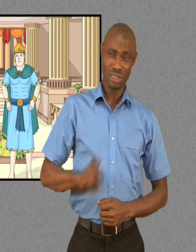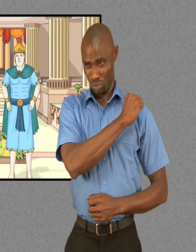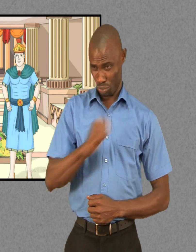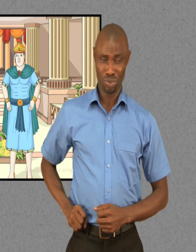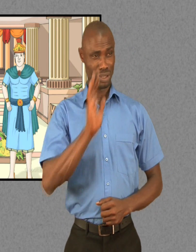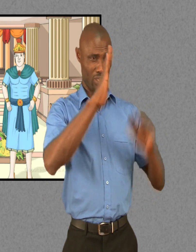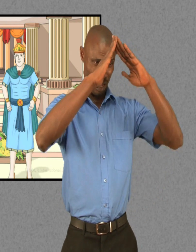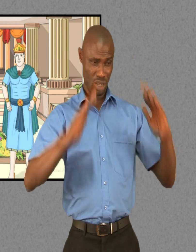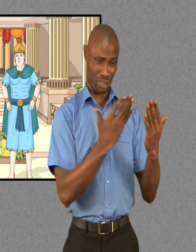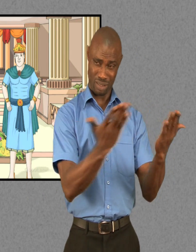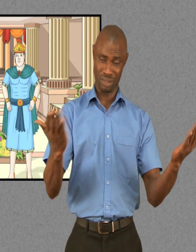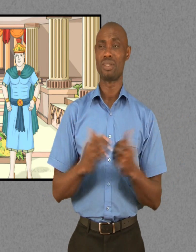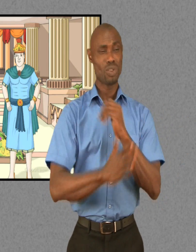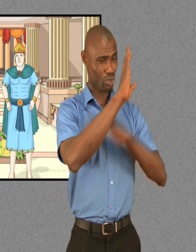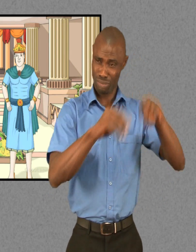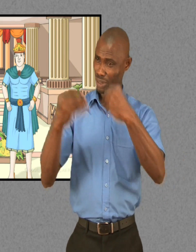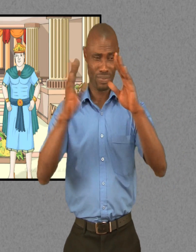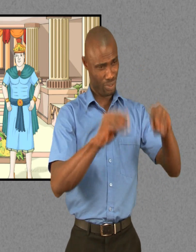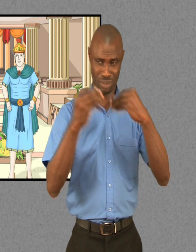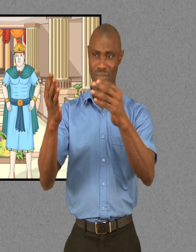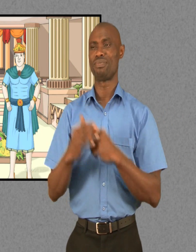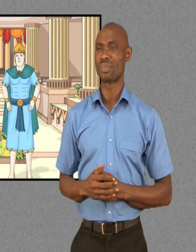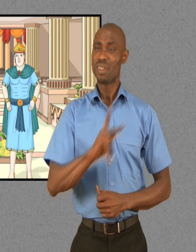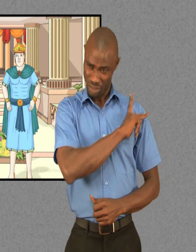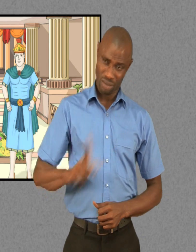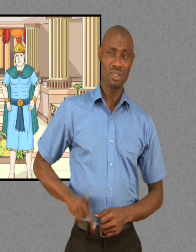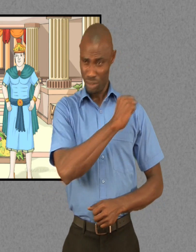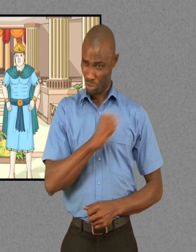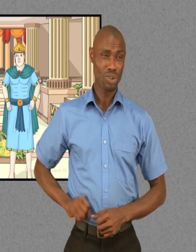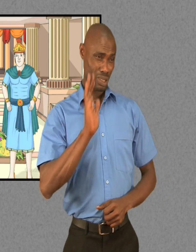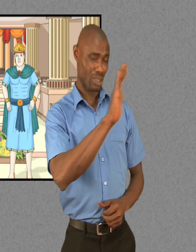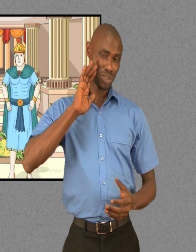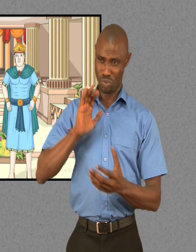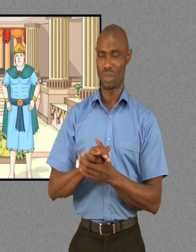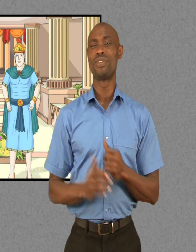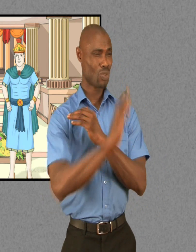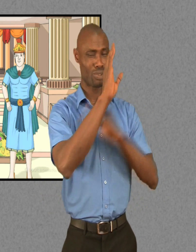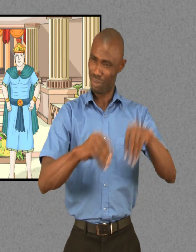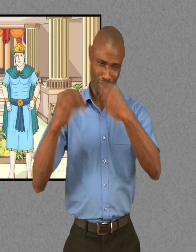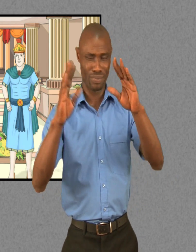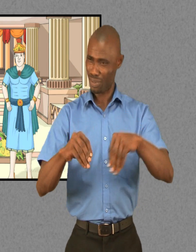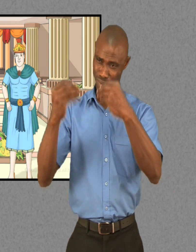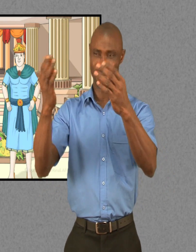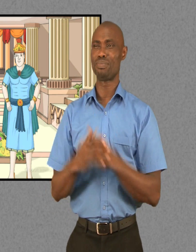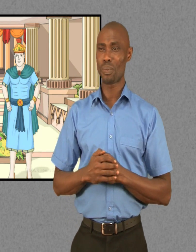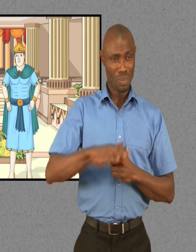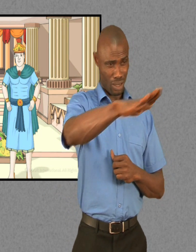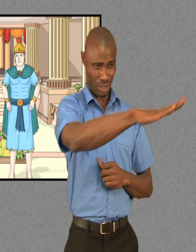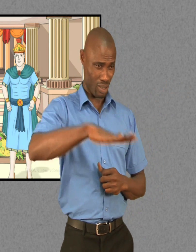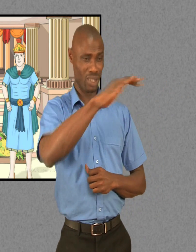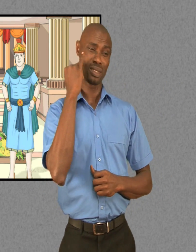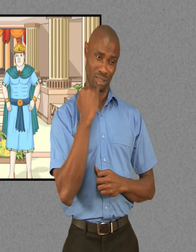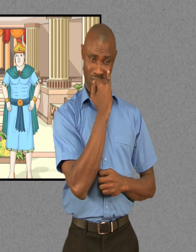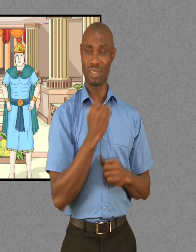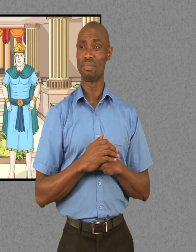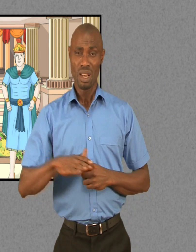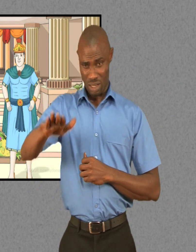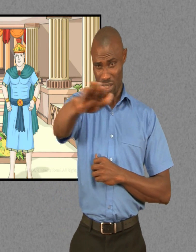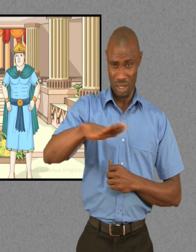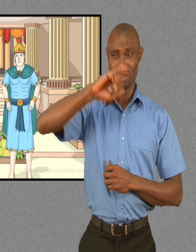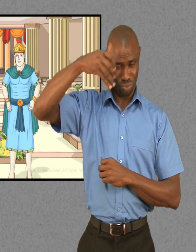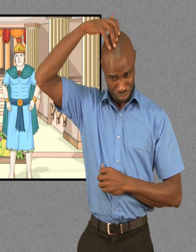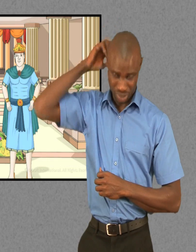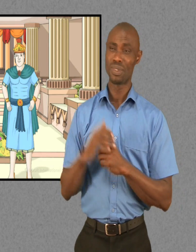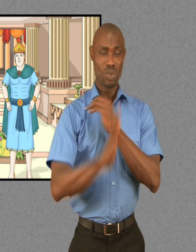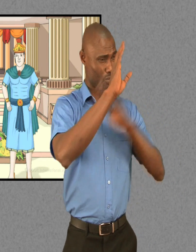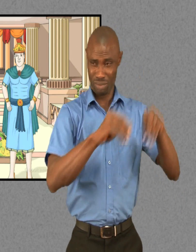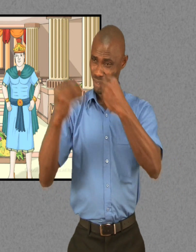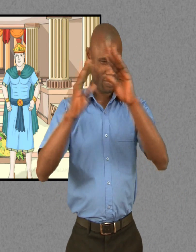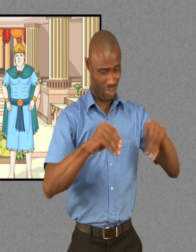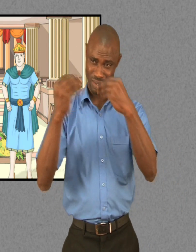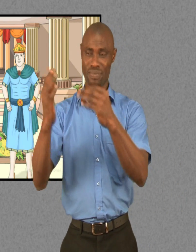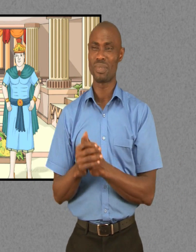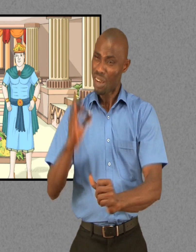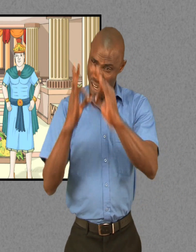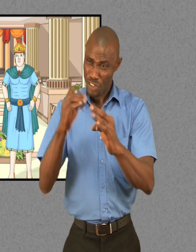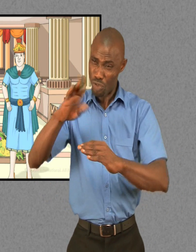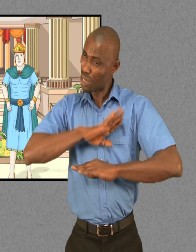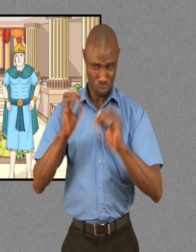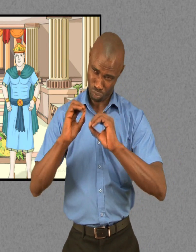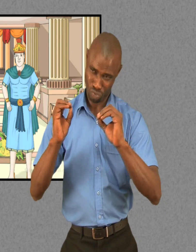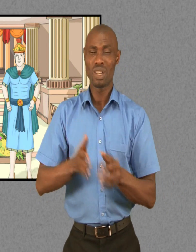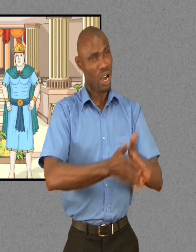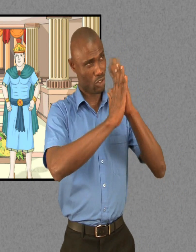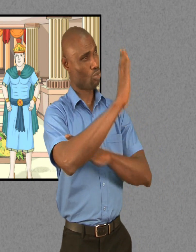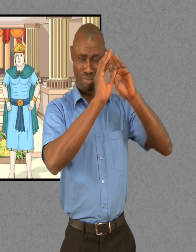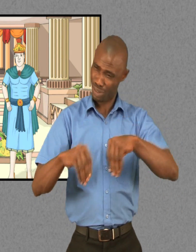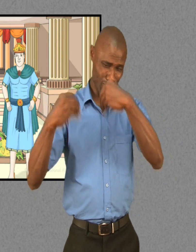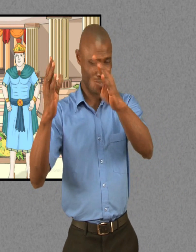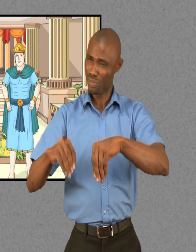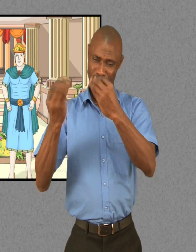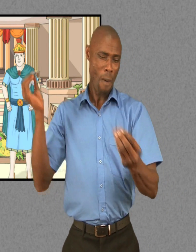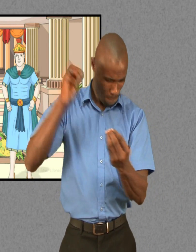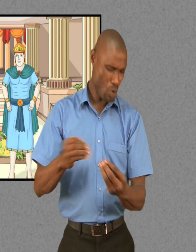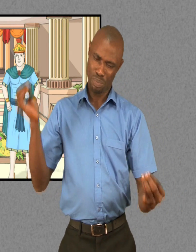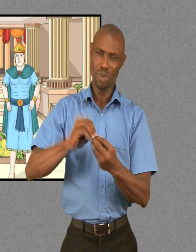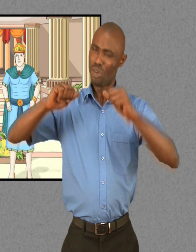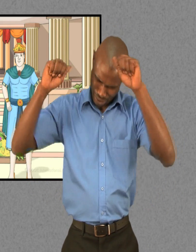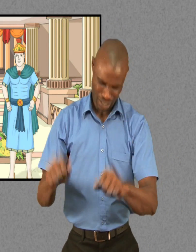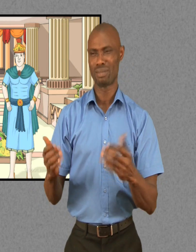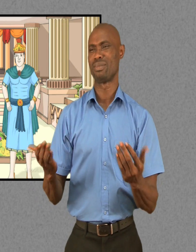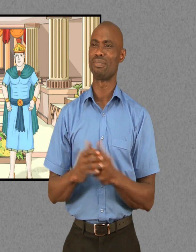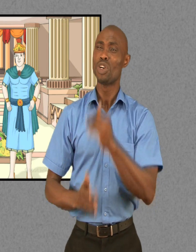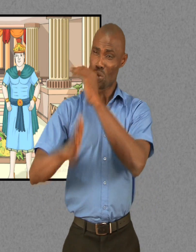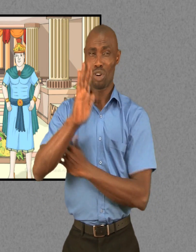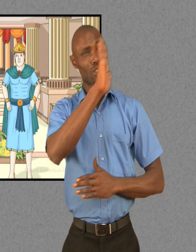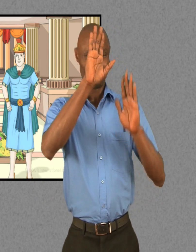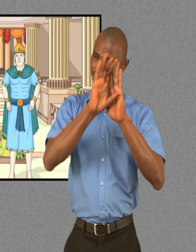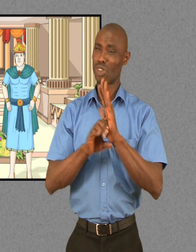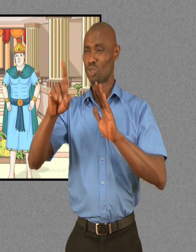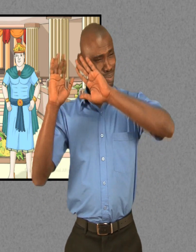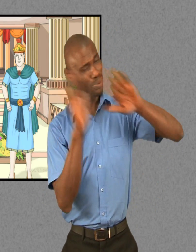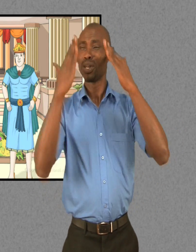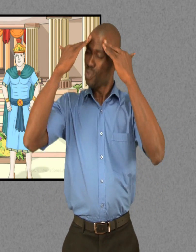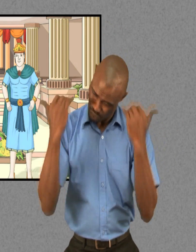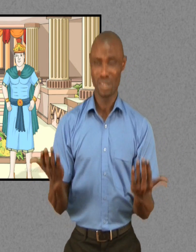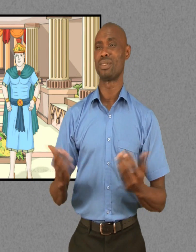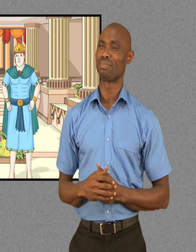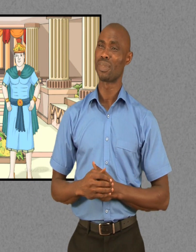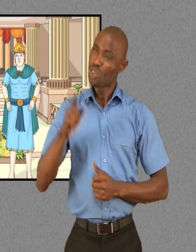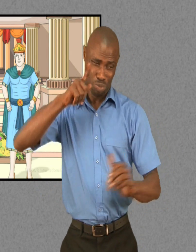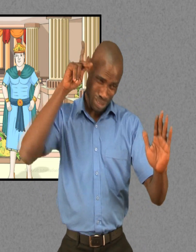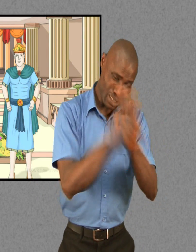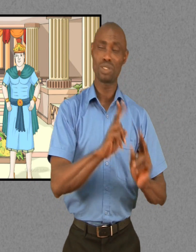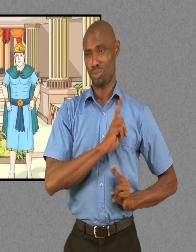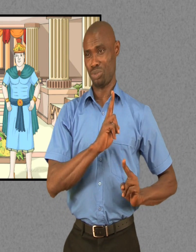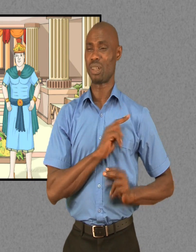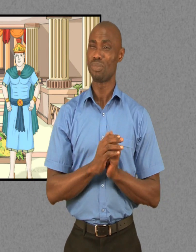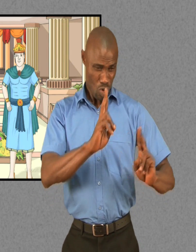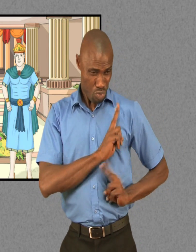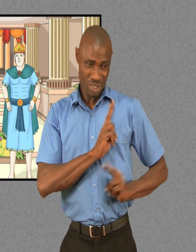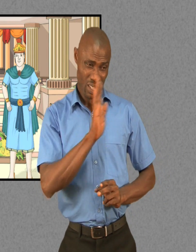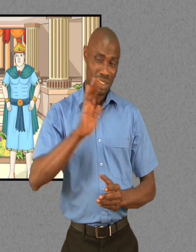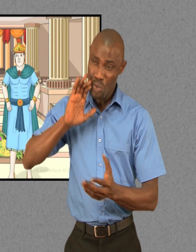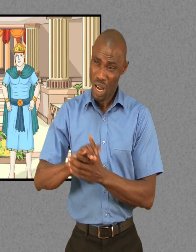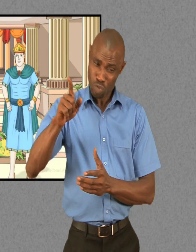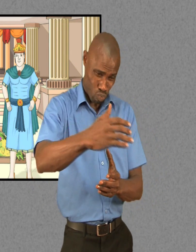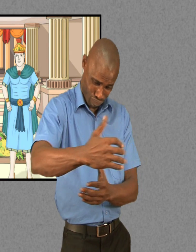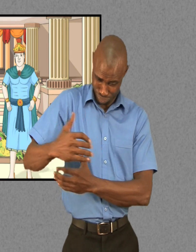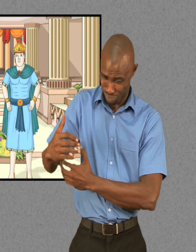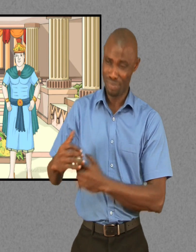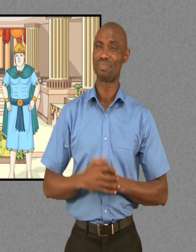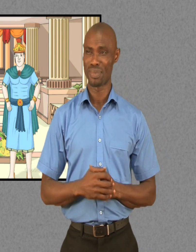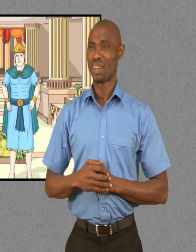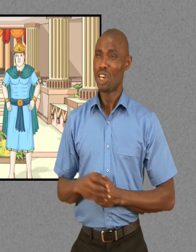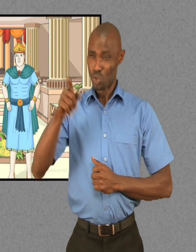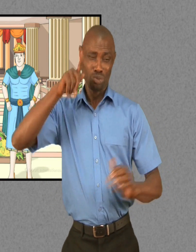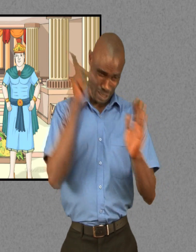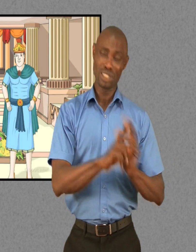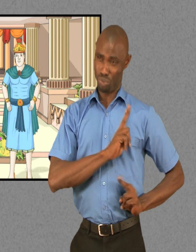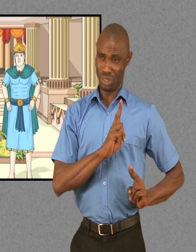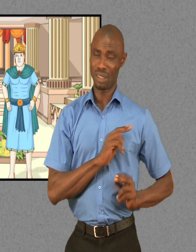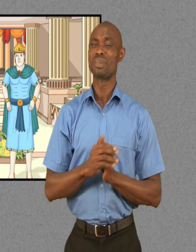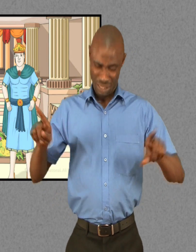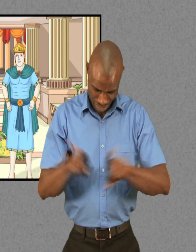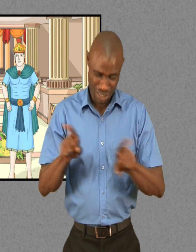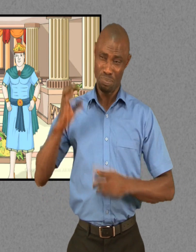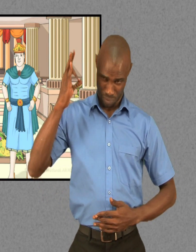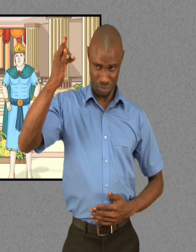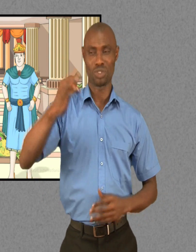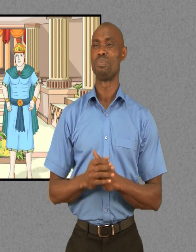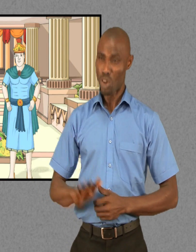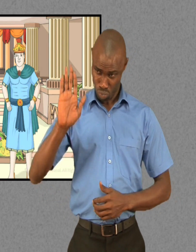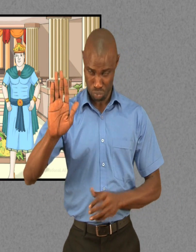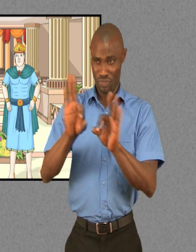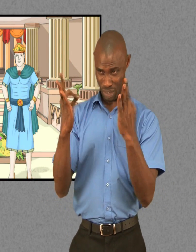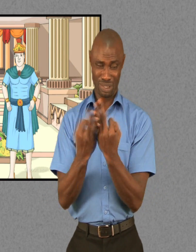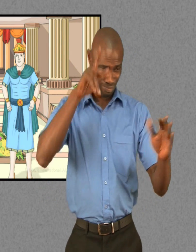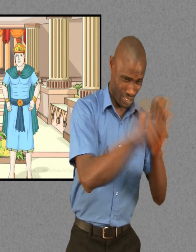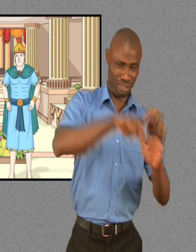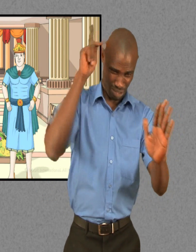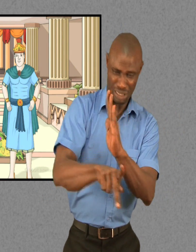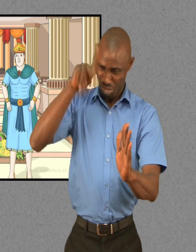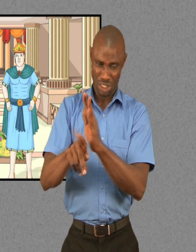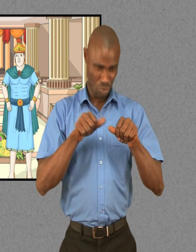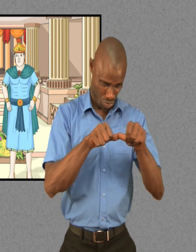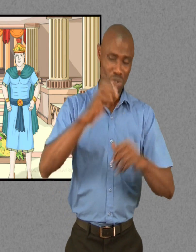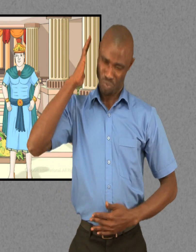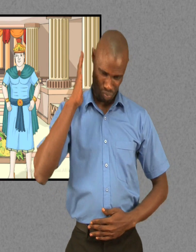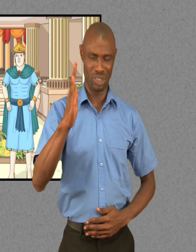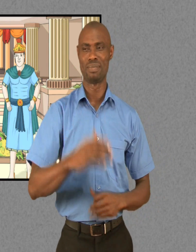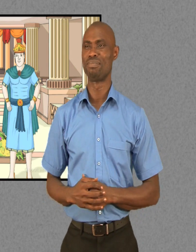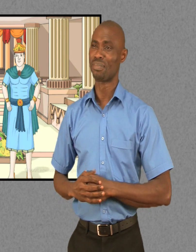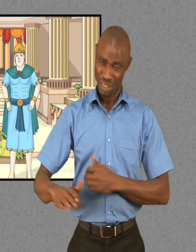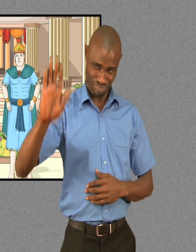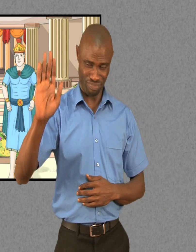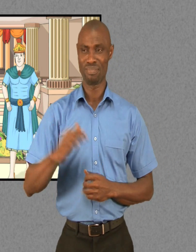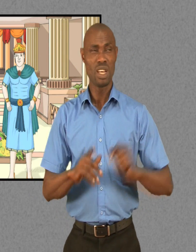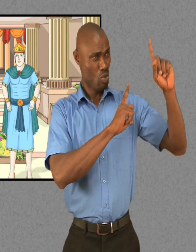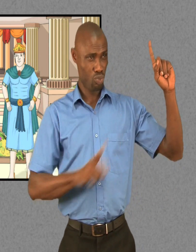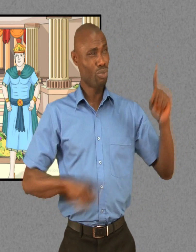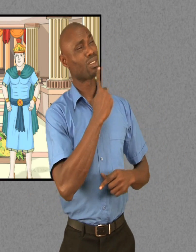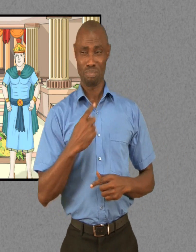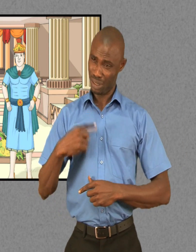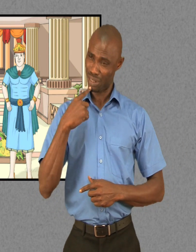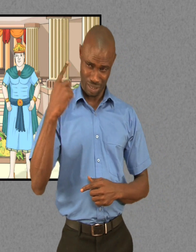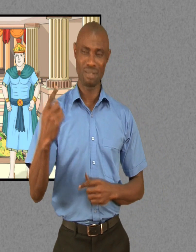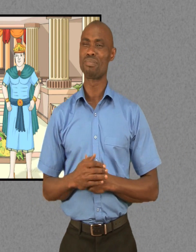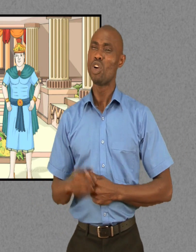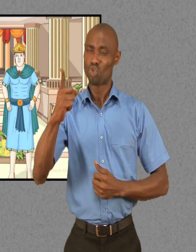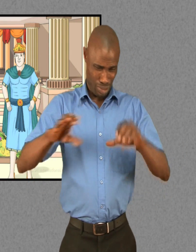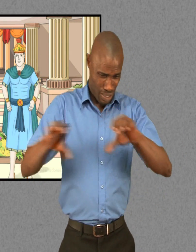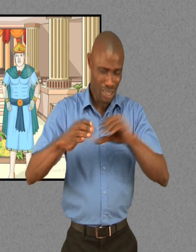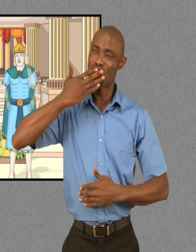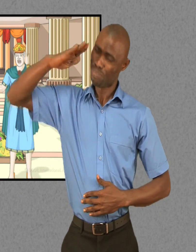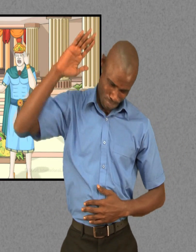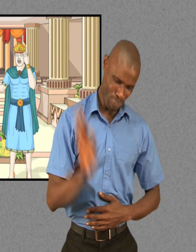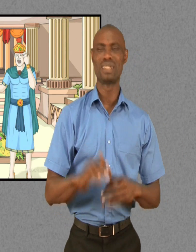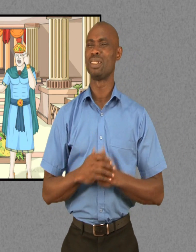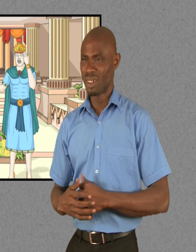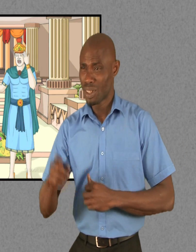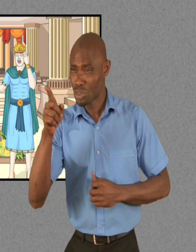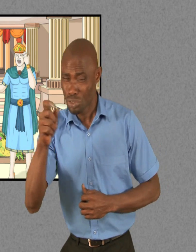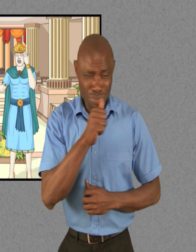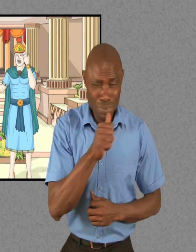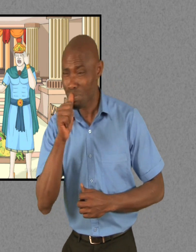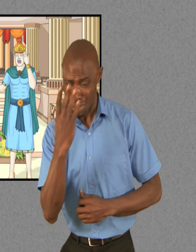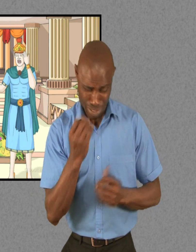Why then have you despised the command of the LORD by doing evil in His sight? You put Uriah the Hittite to the sword and took his wife as your own, for you have slain him with the sword of the Ammonites. Now, therefore, the sword will never depart from your house, because you have despised Me and have taken the wife of Uriah the Hittite to be your own.’